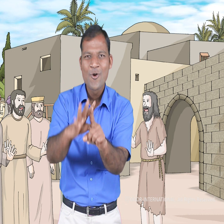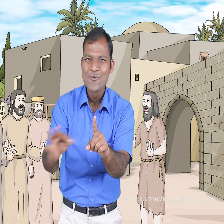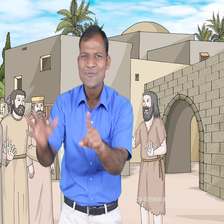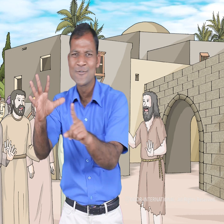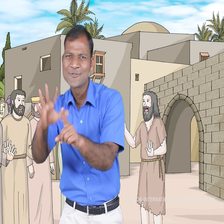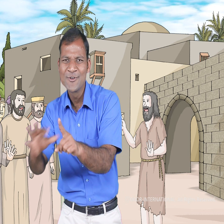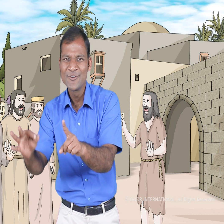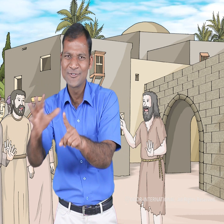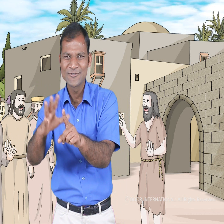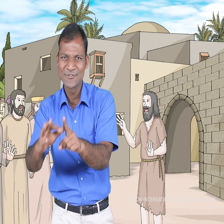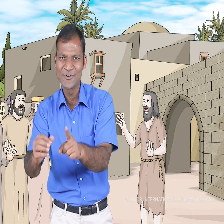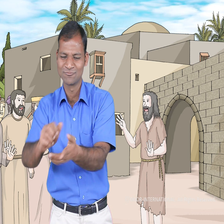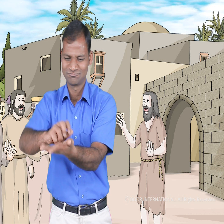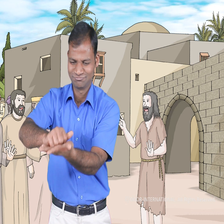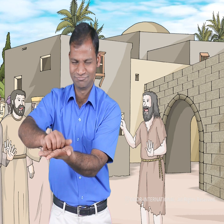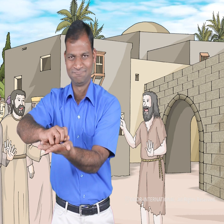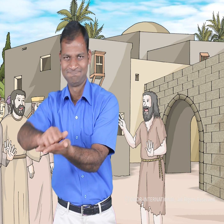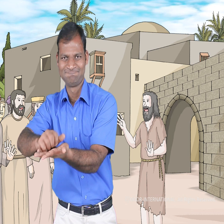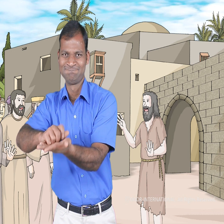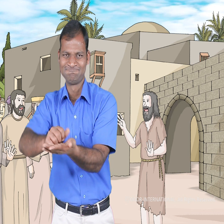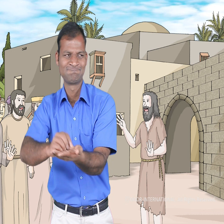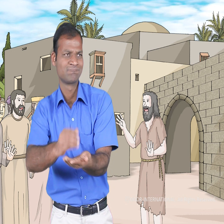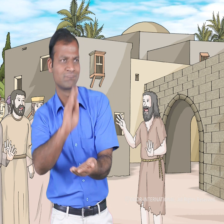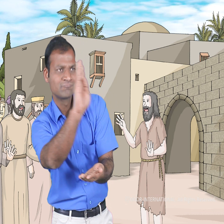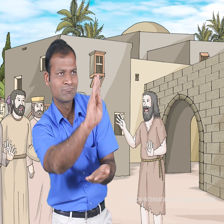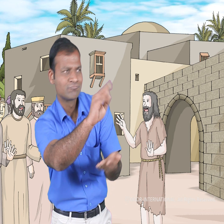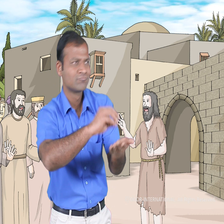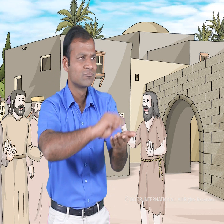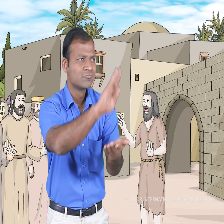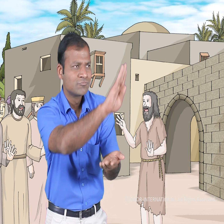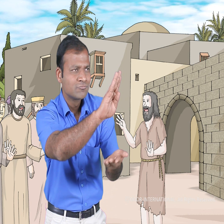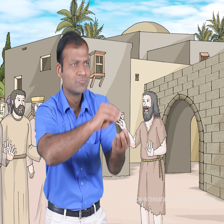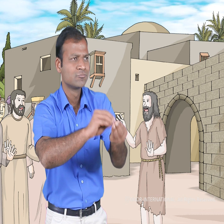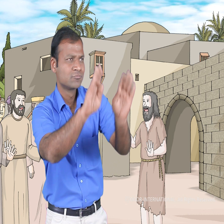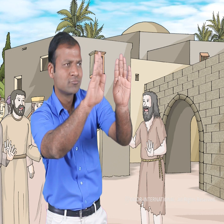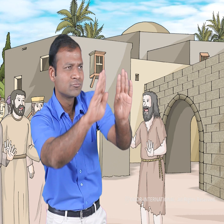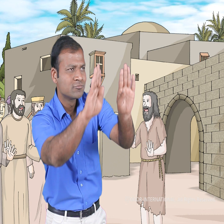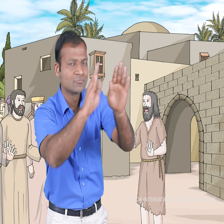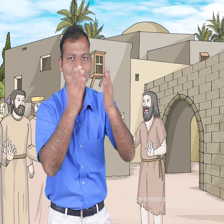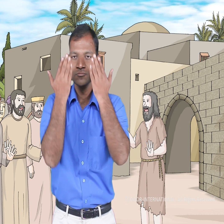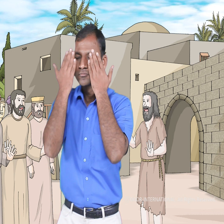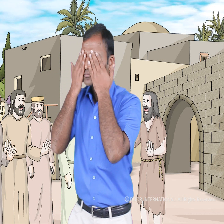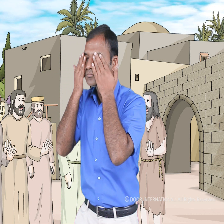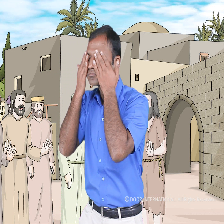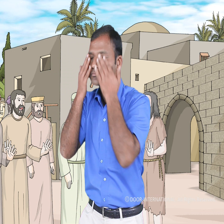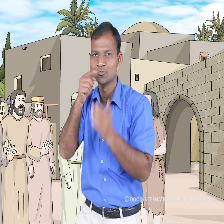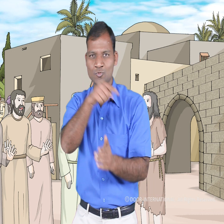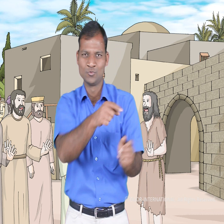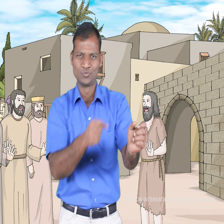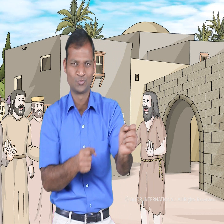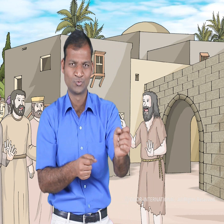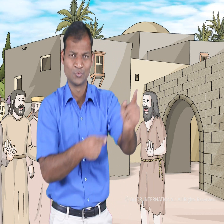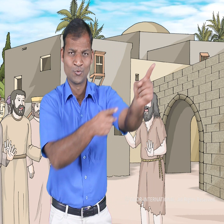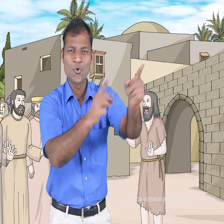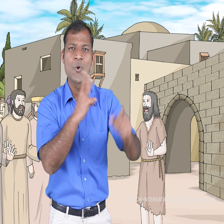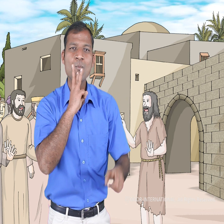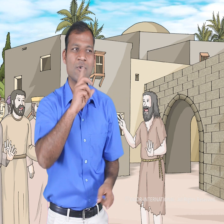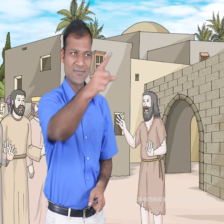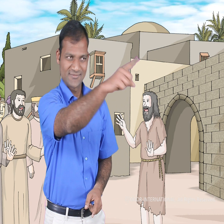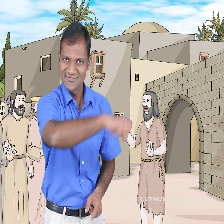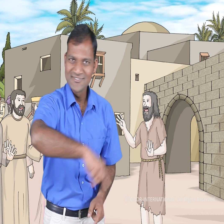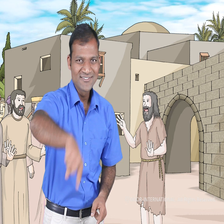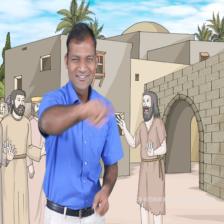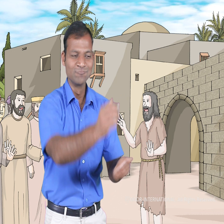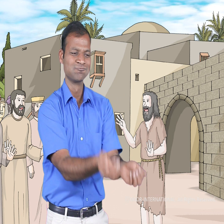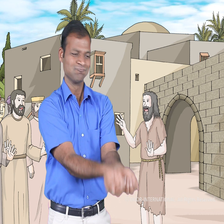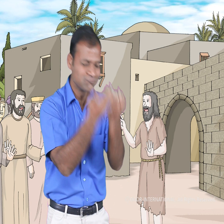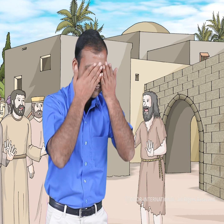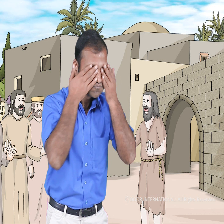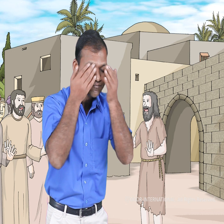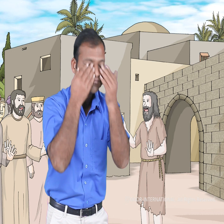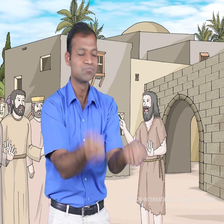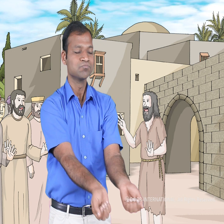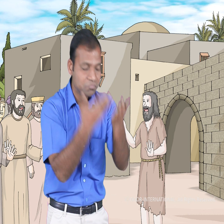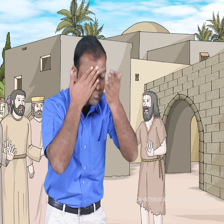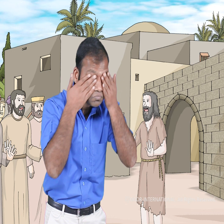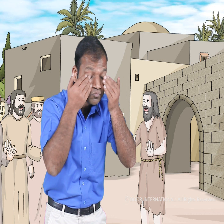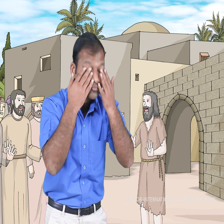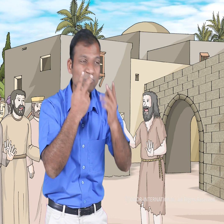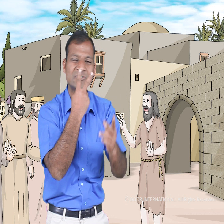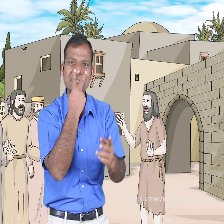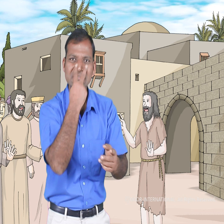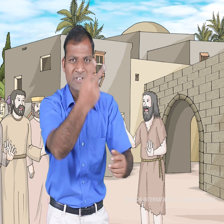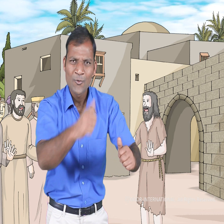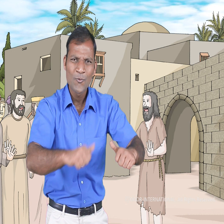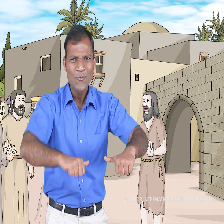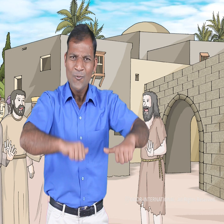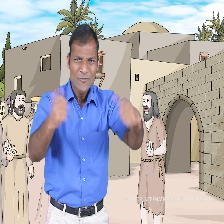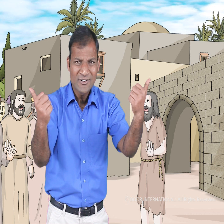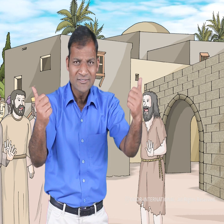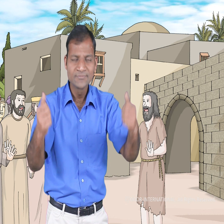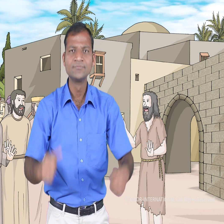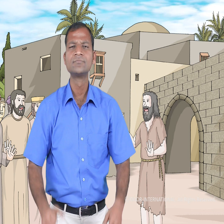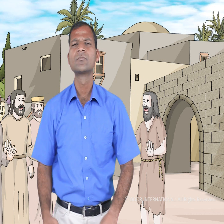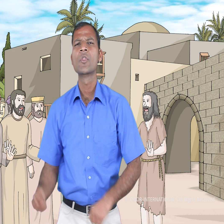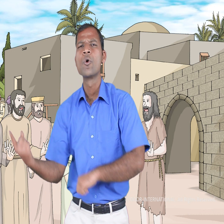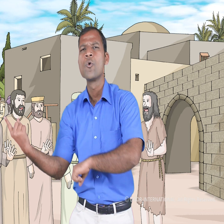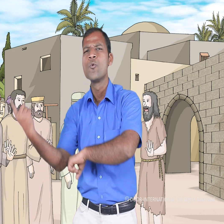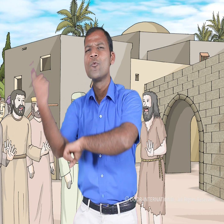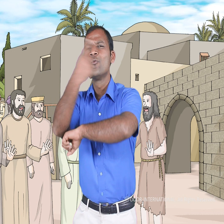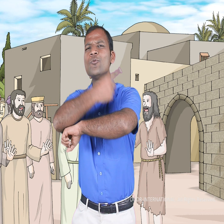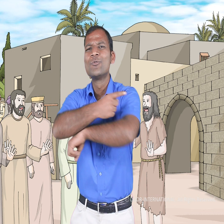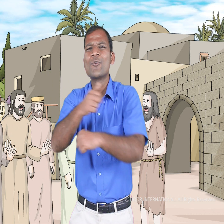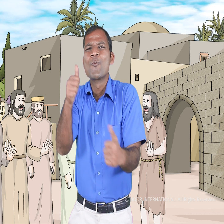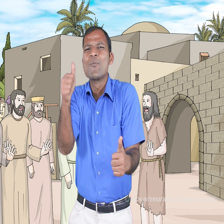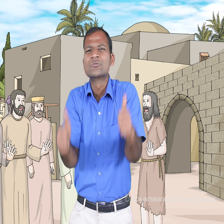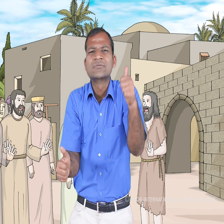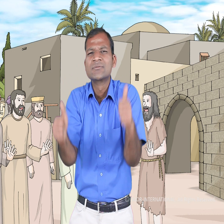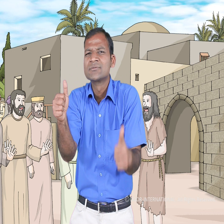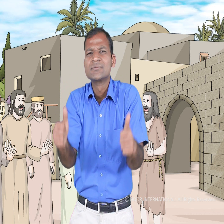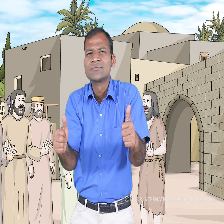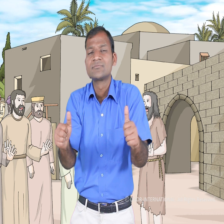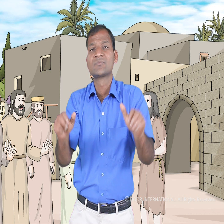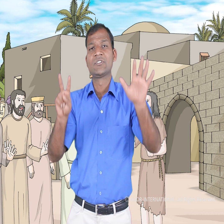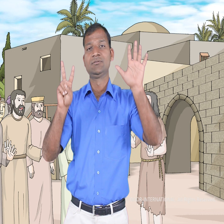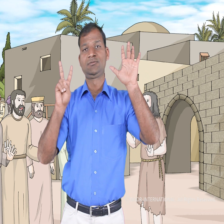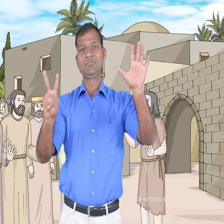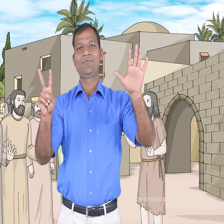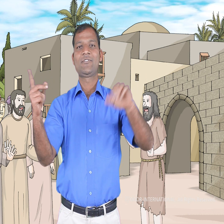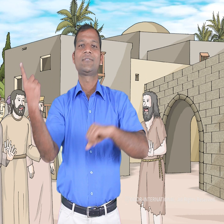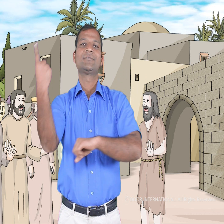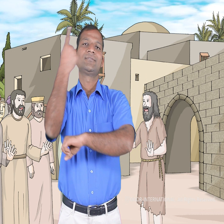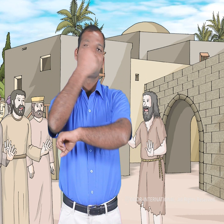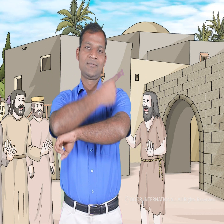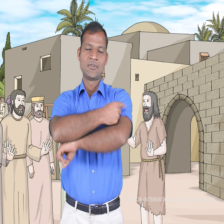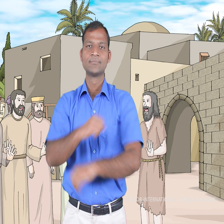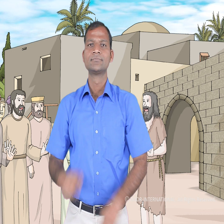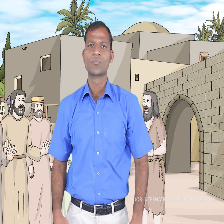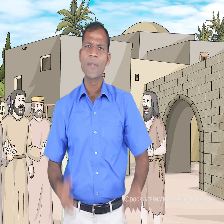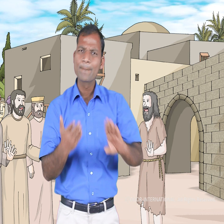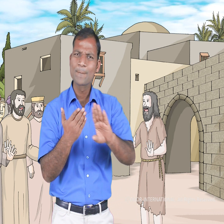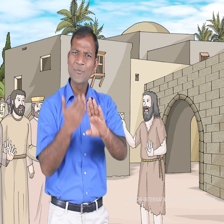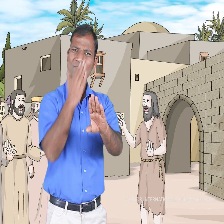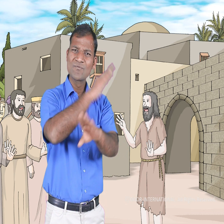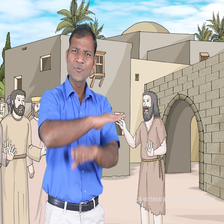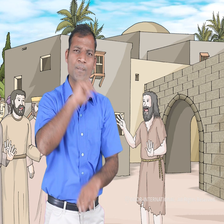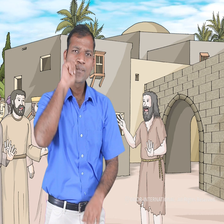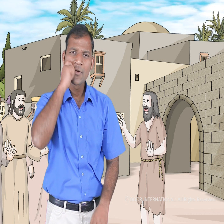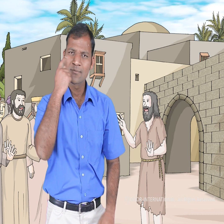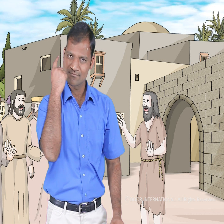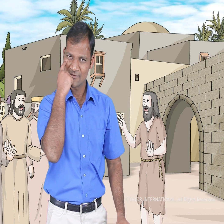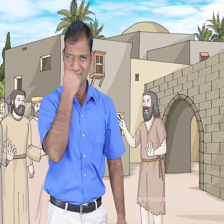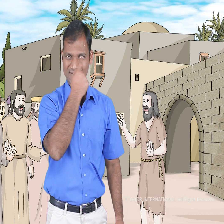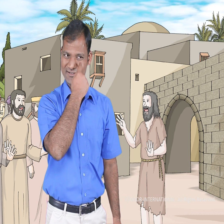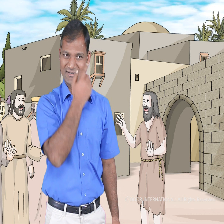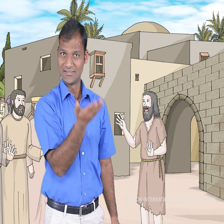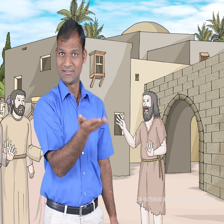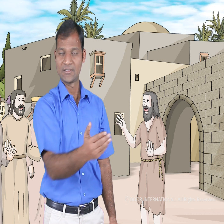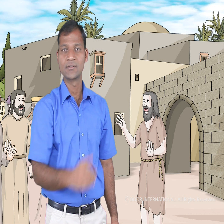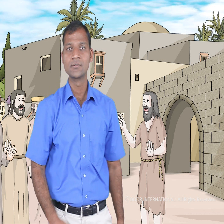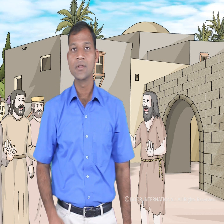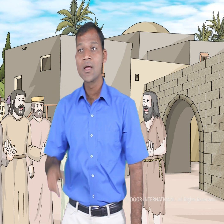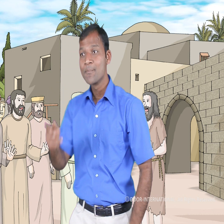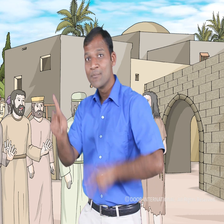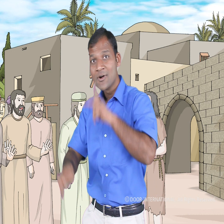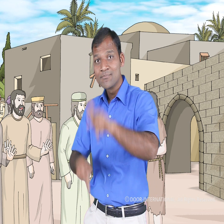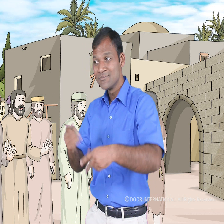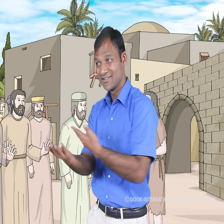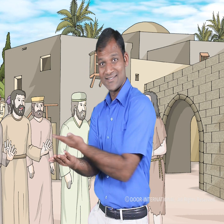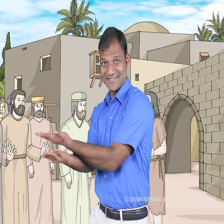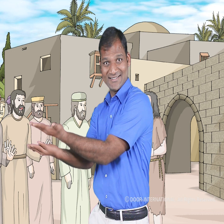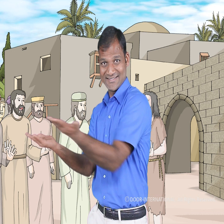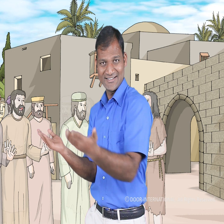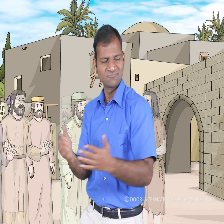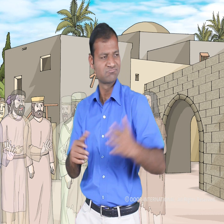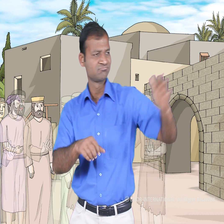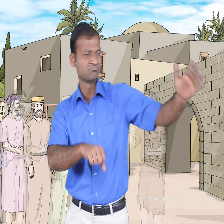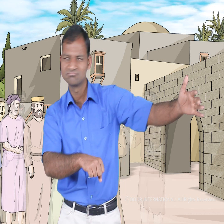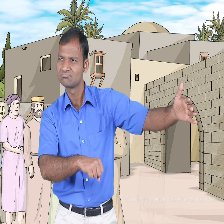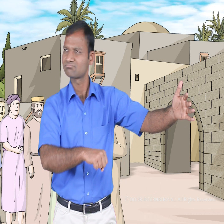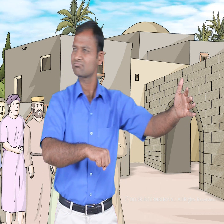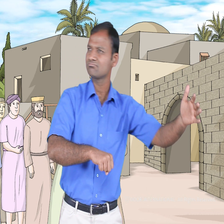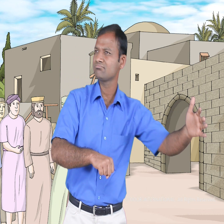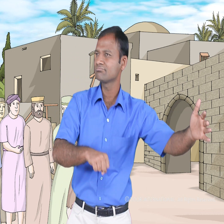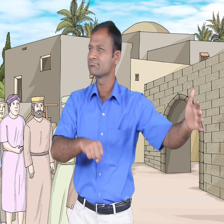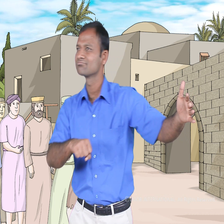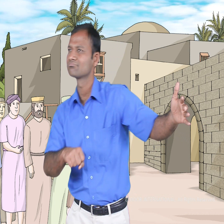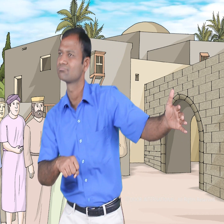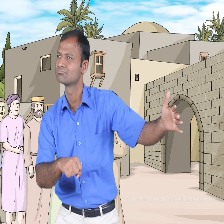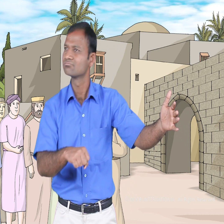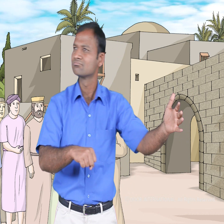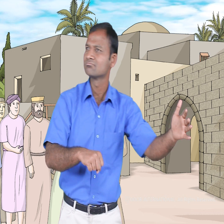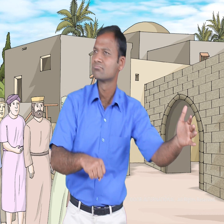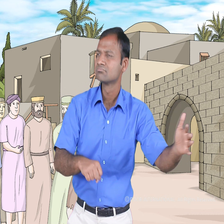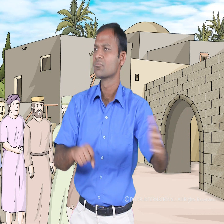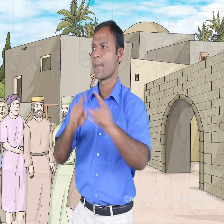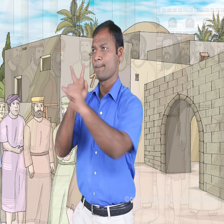So I went and washed and received my sight.” “Where is He?” they asked.